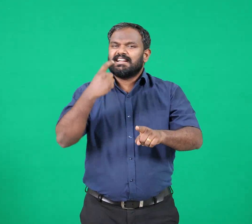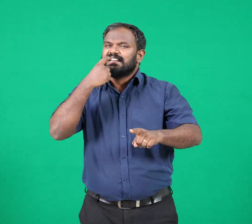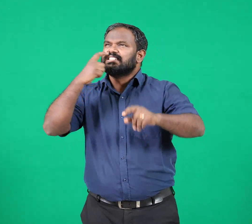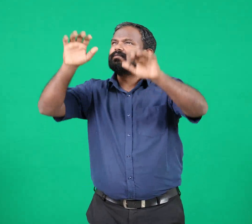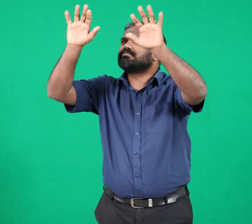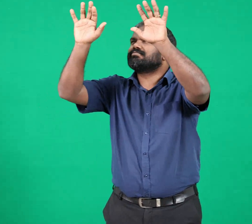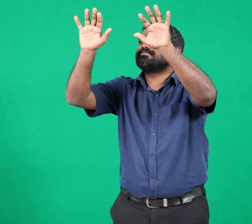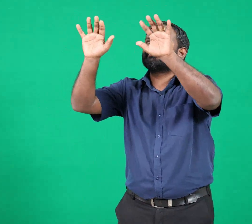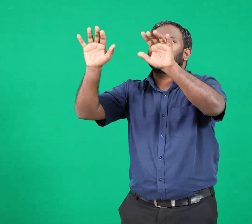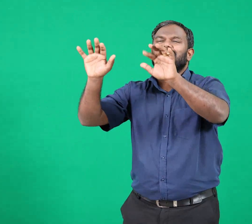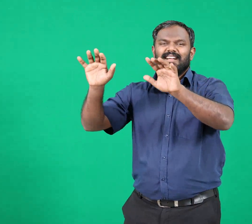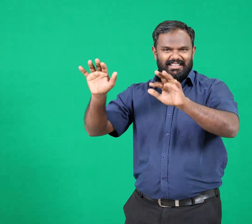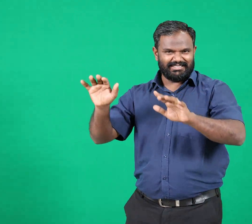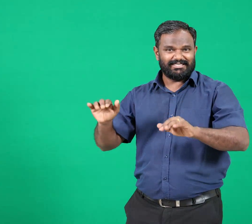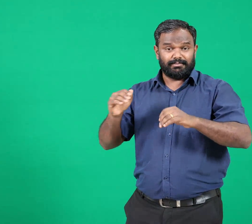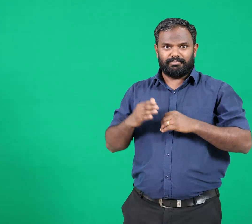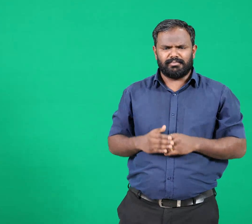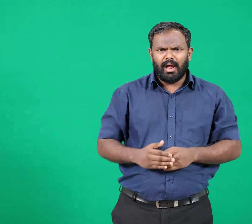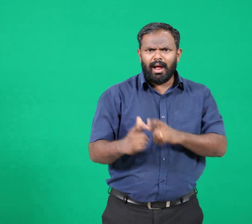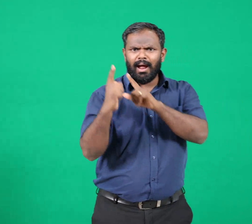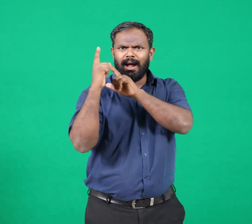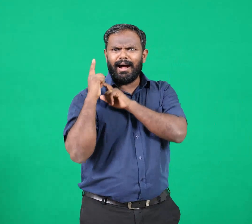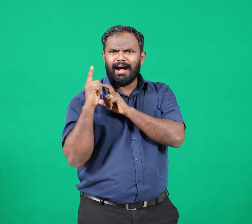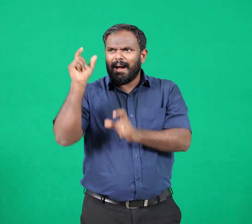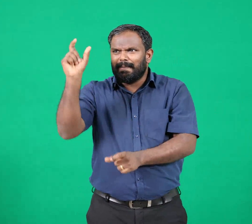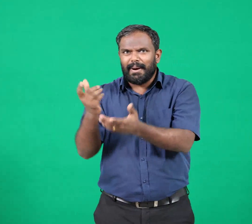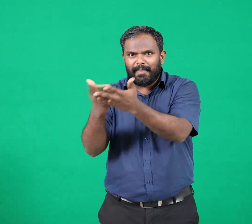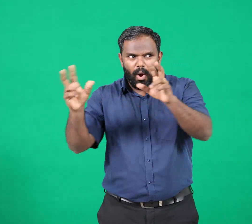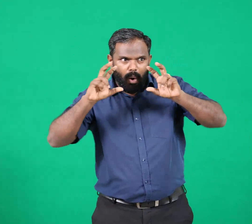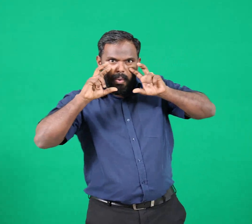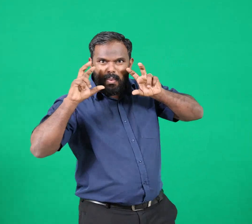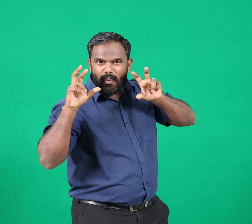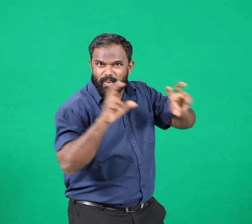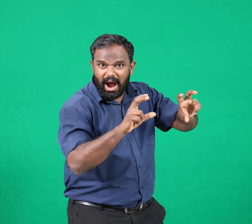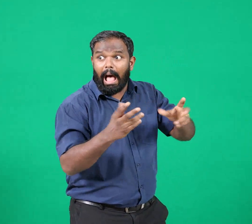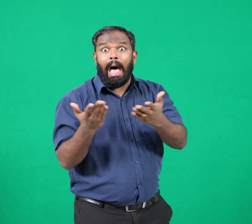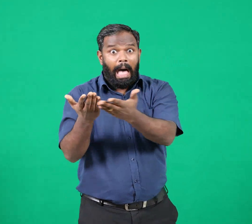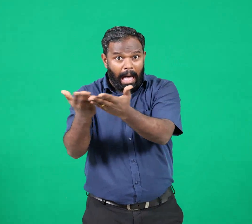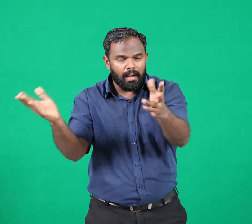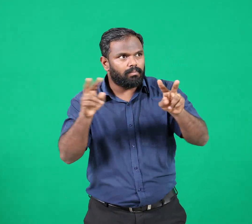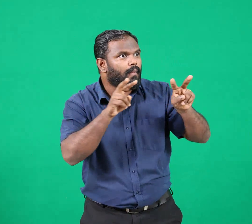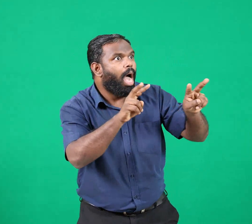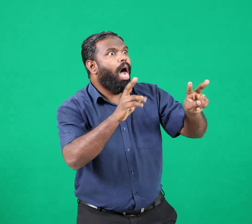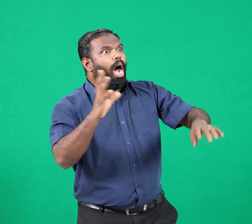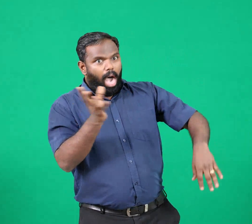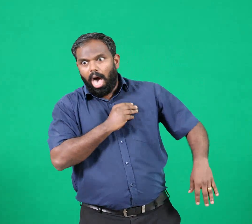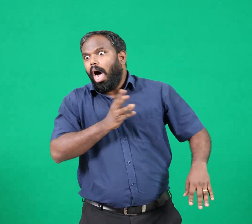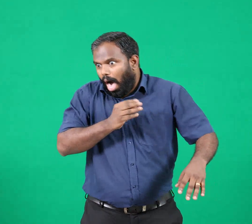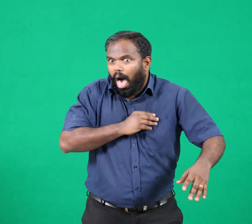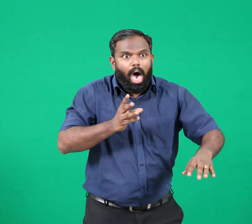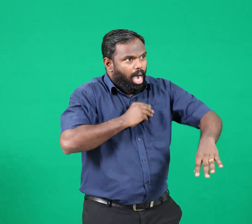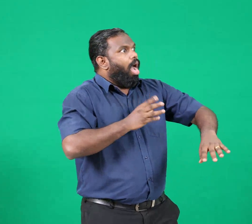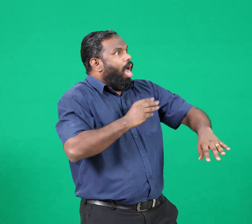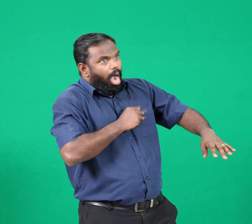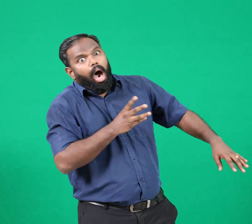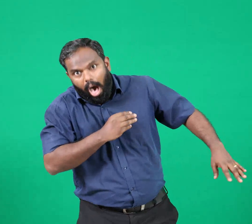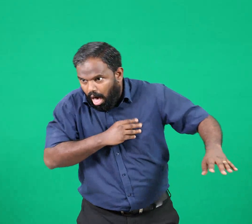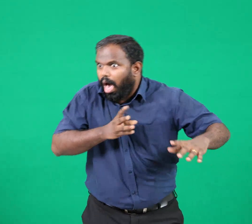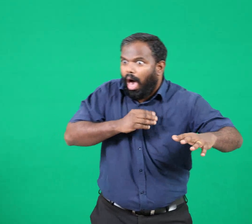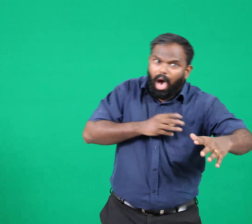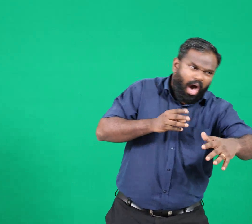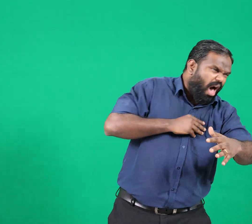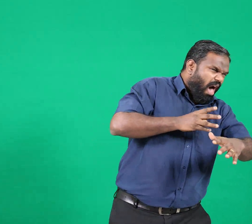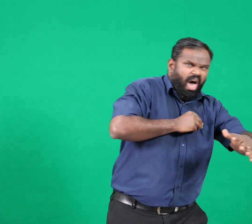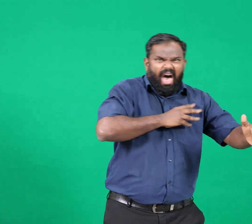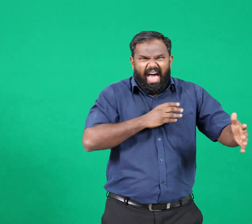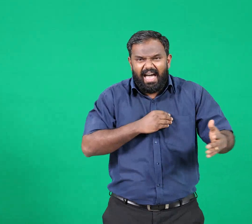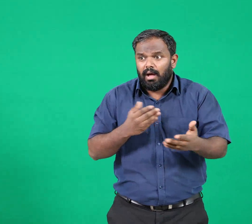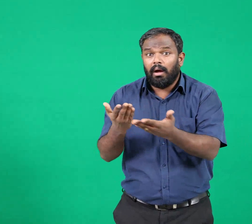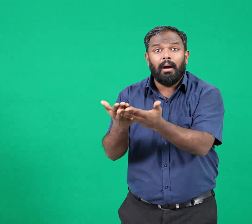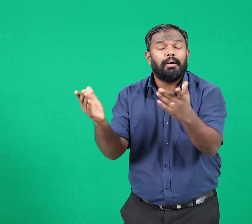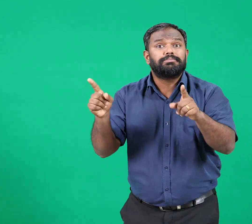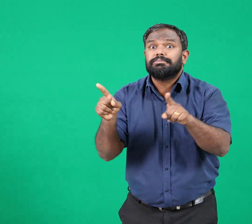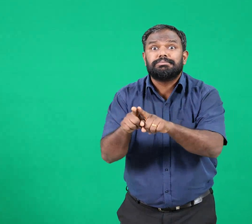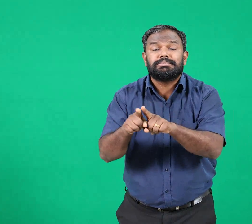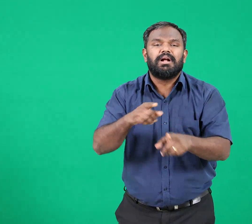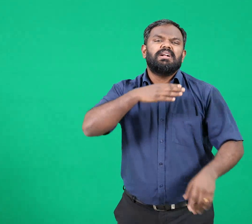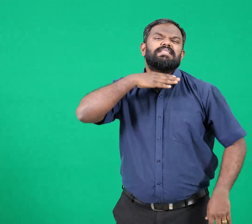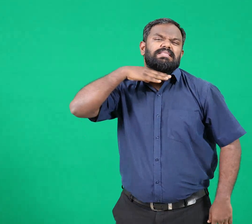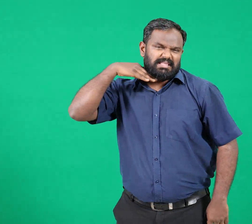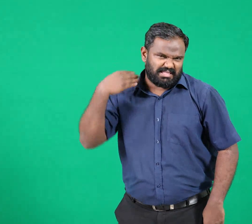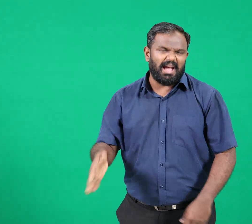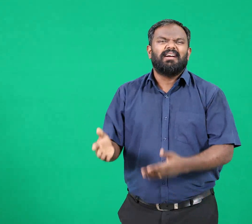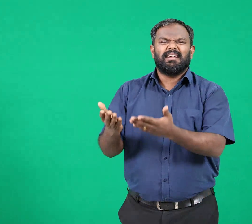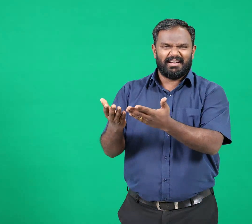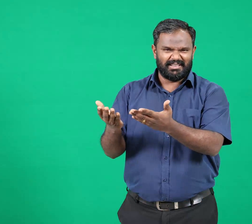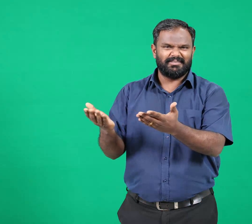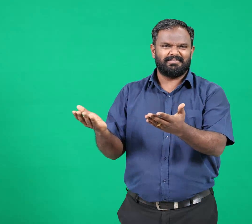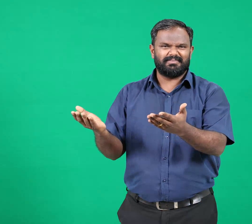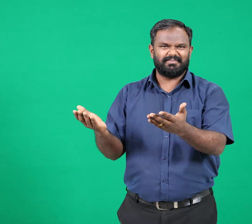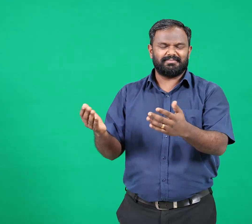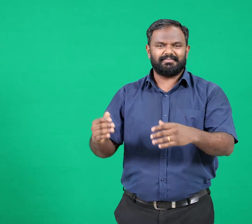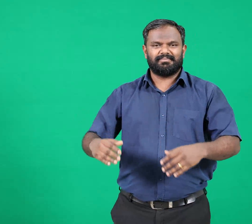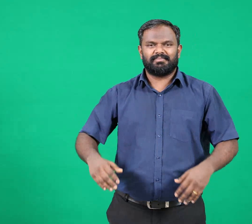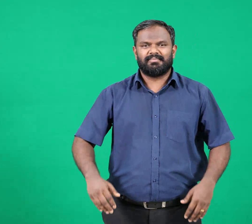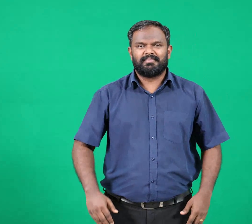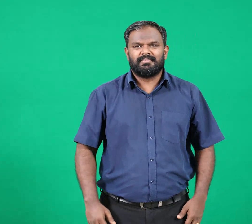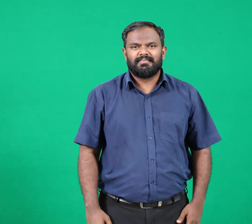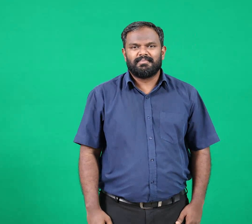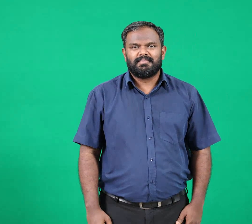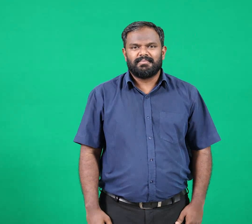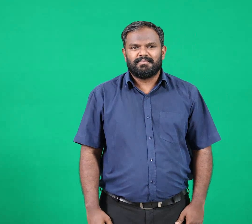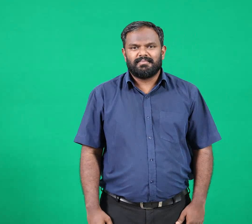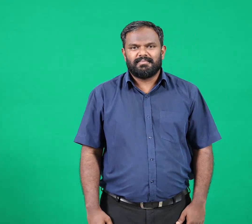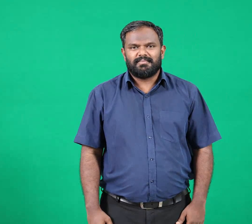The guards trembled in fear of him and became like dead men.